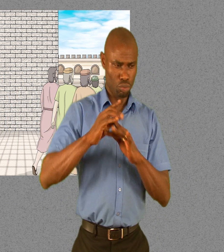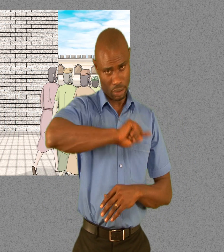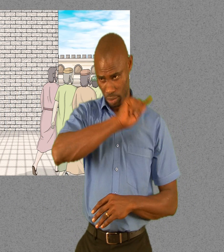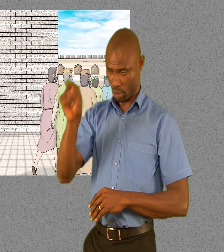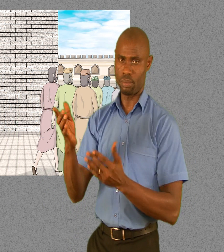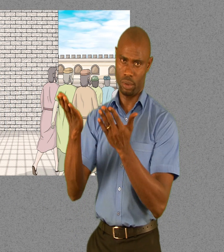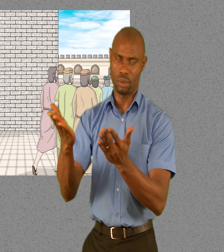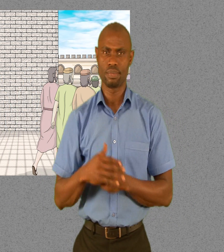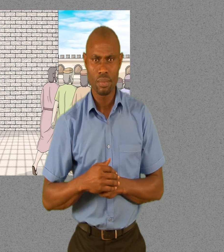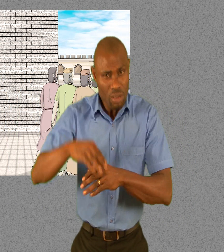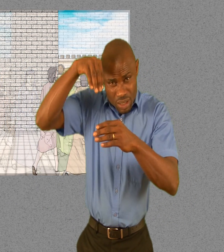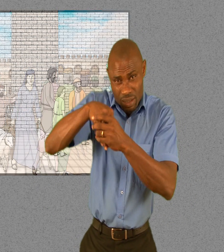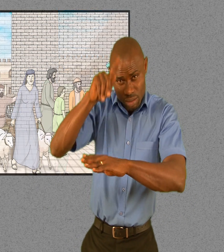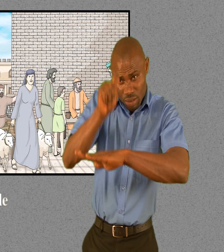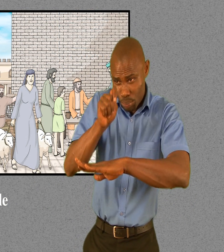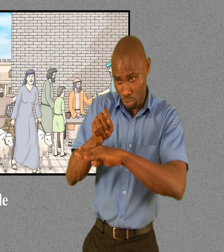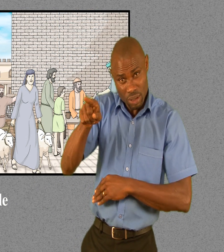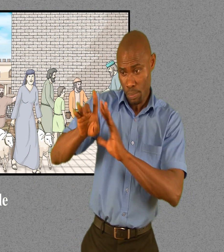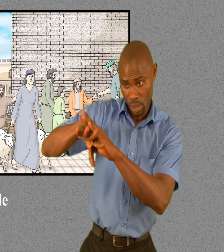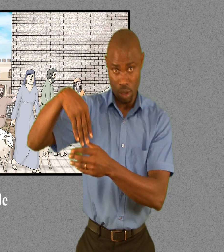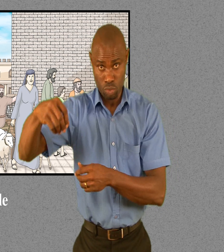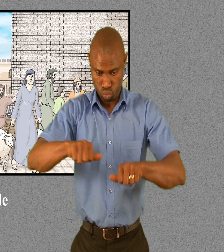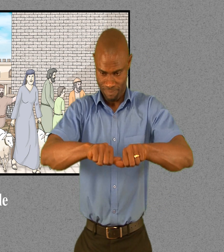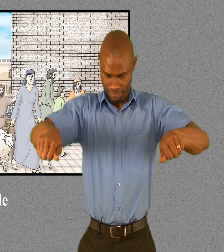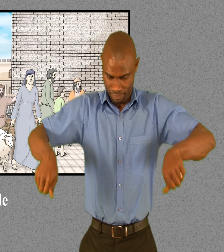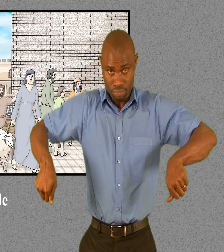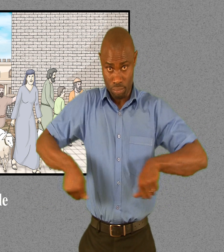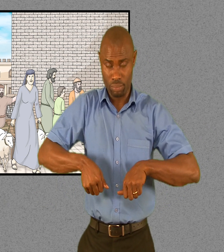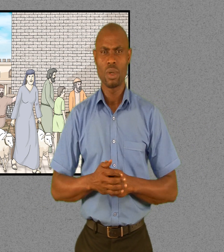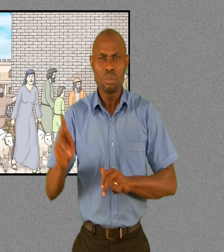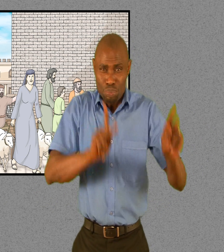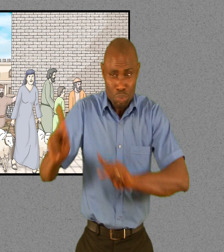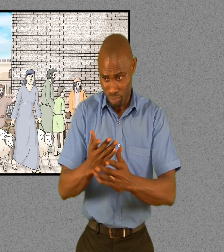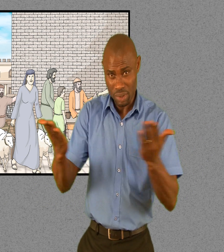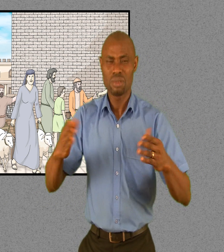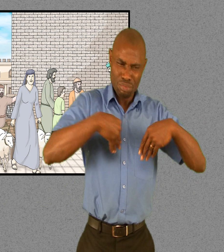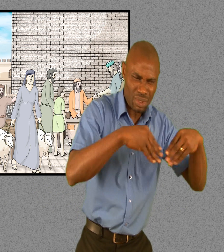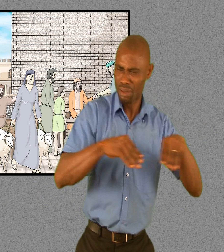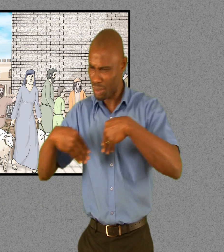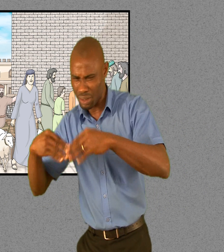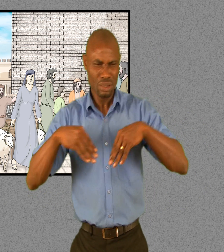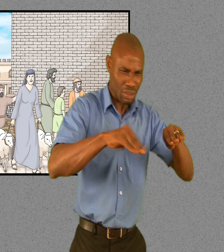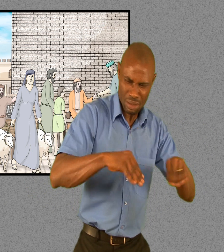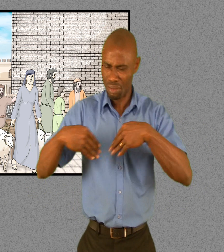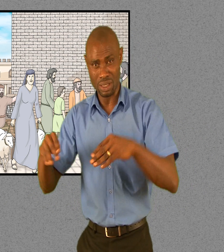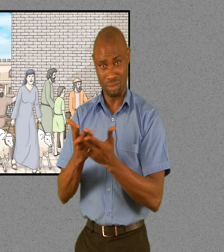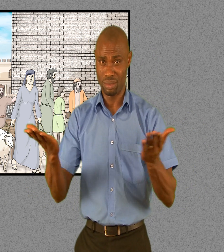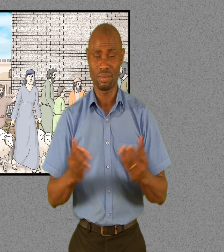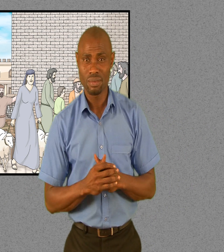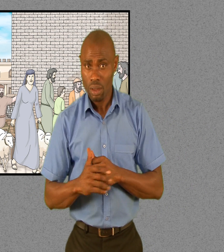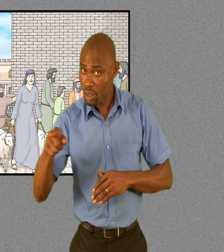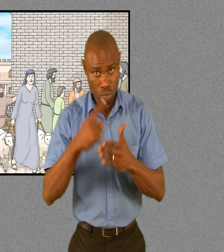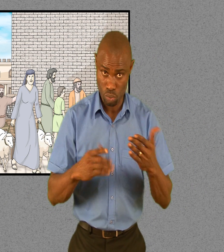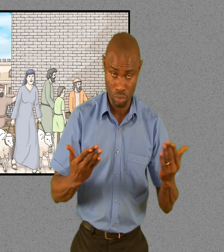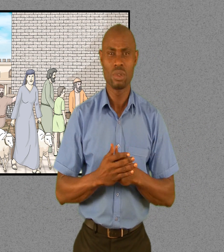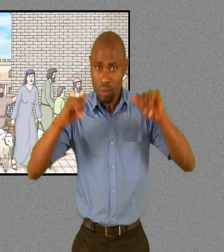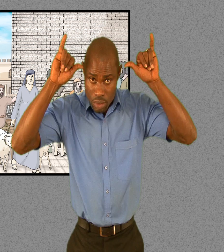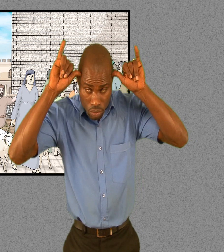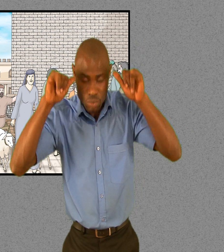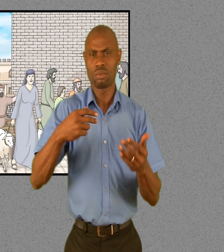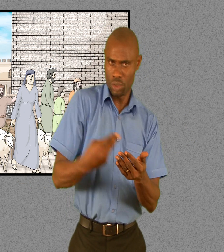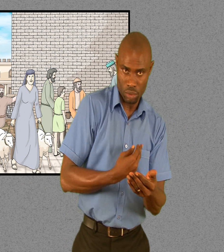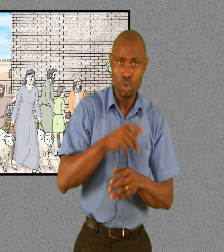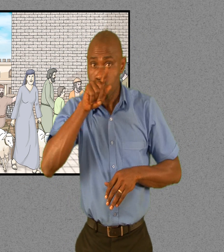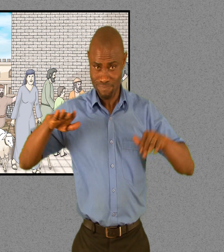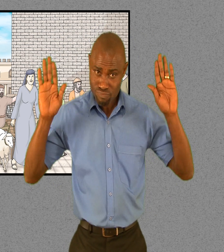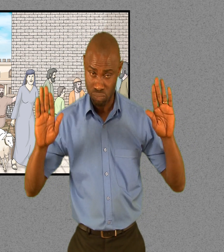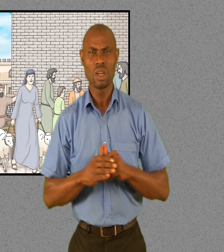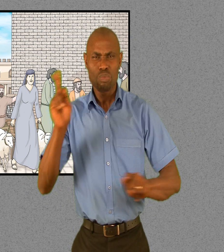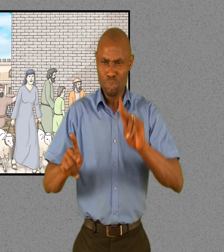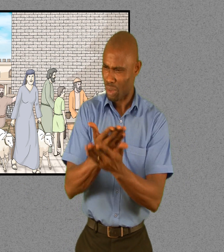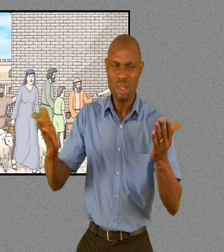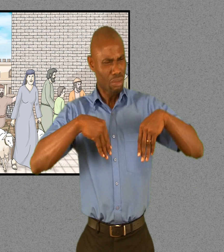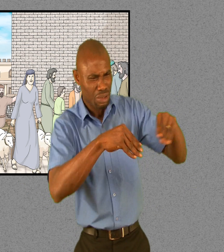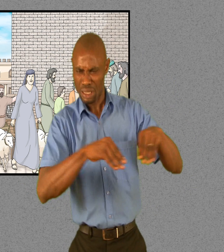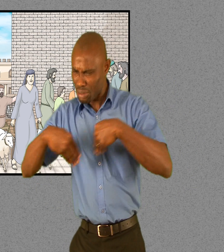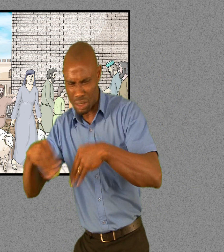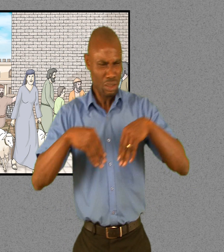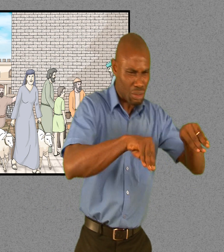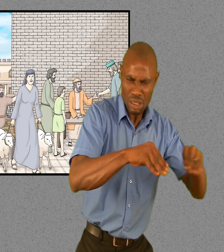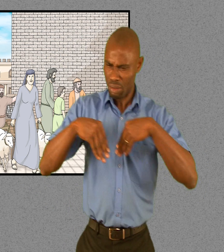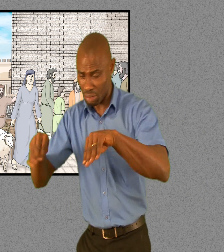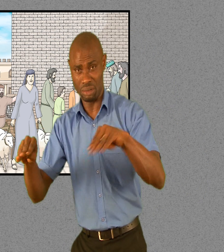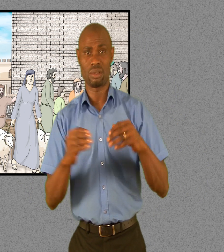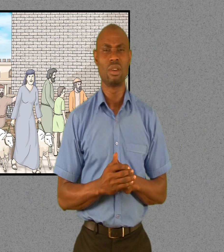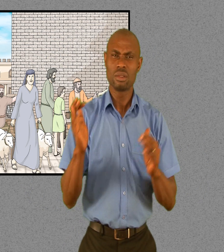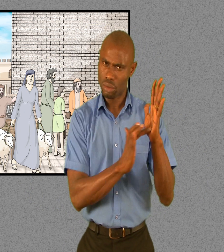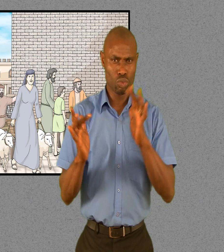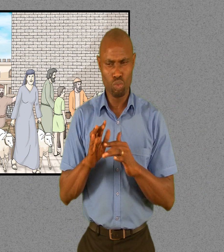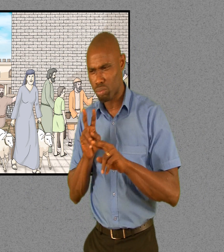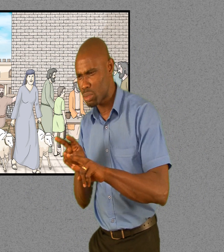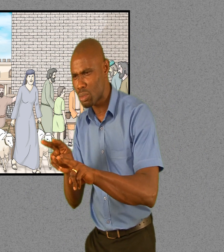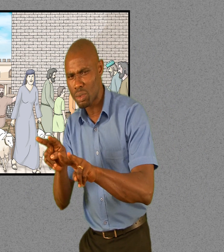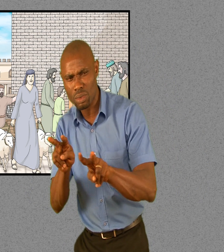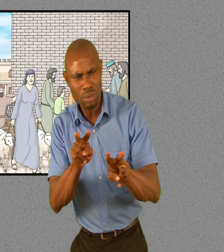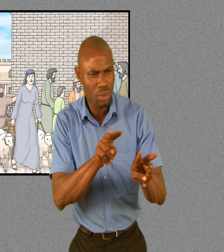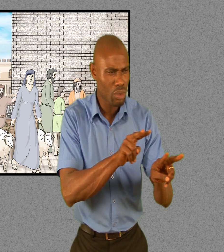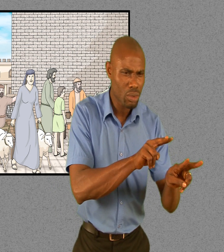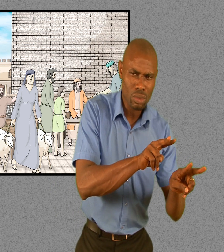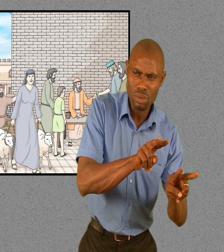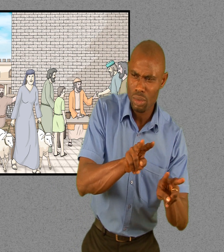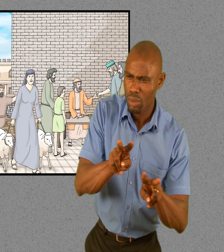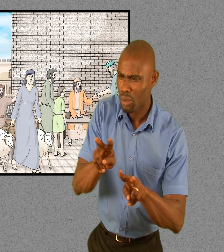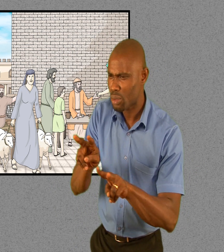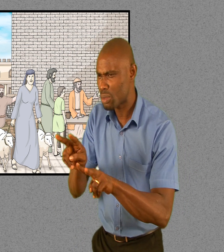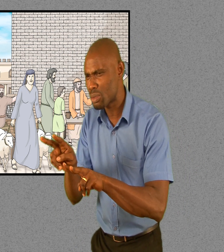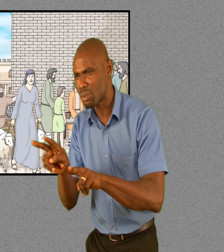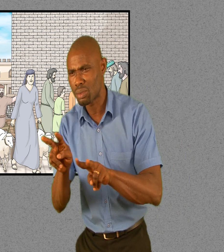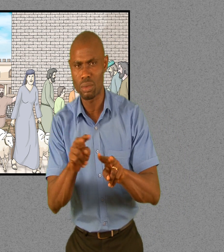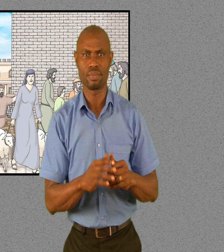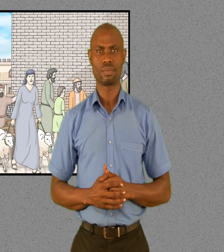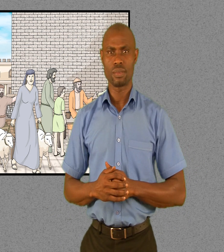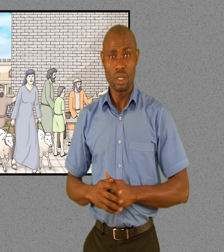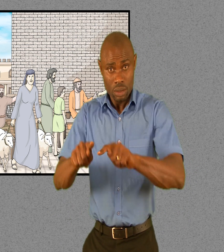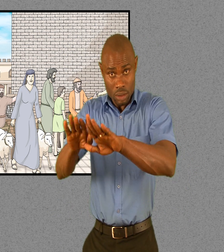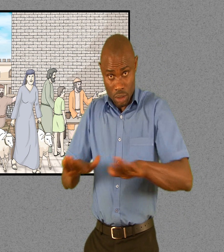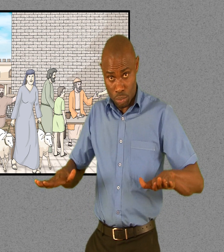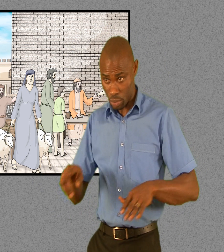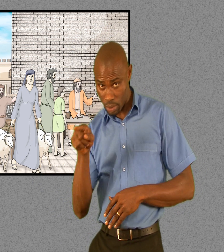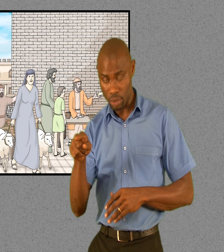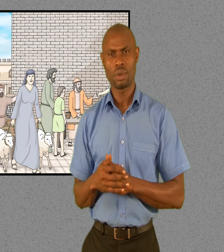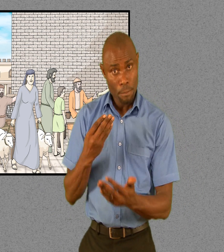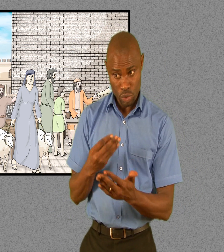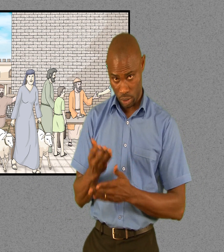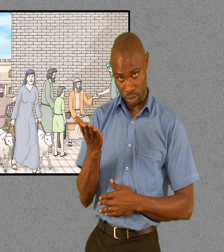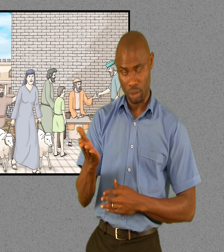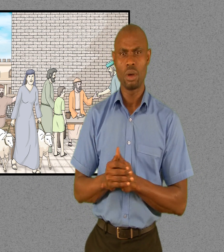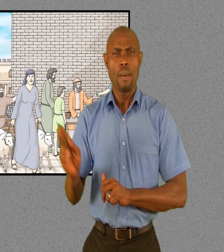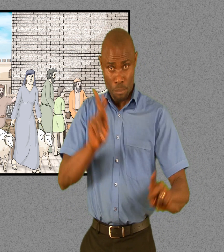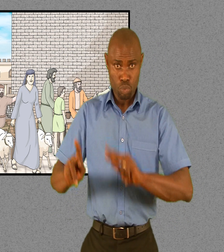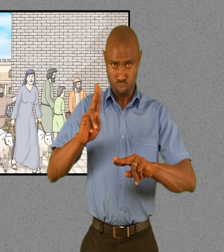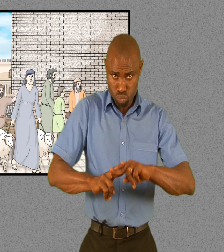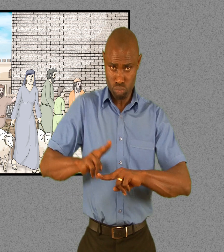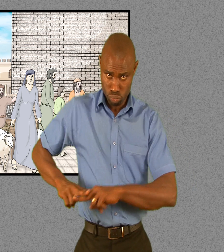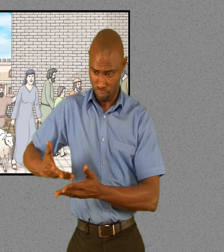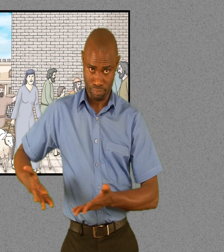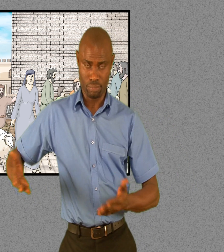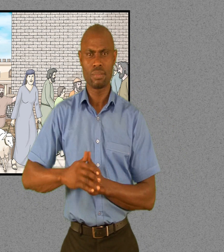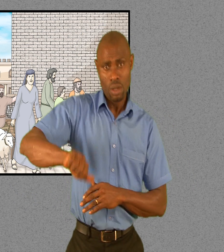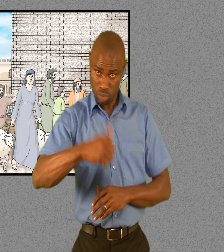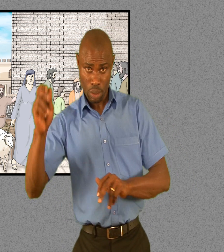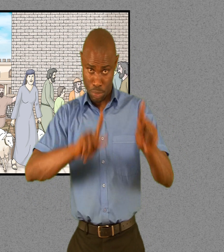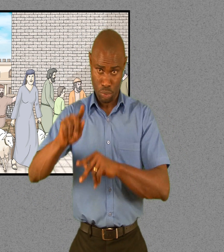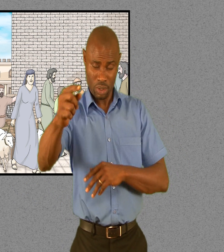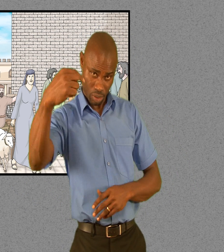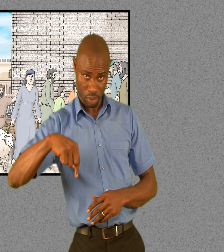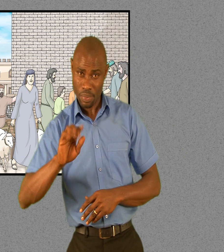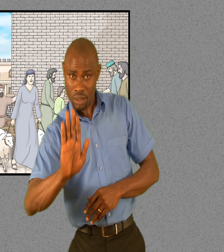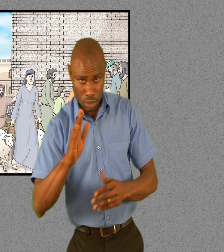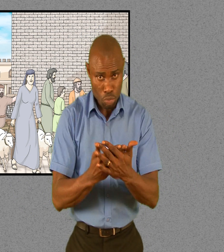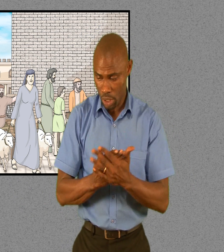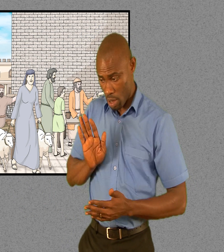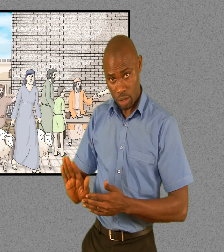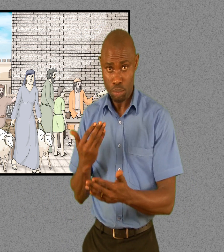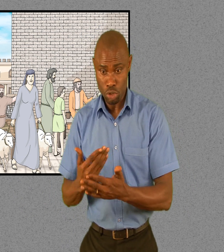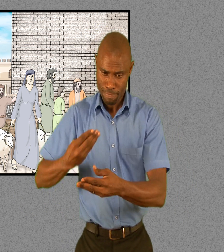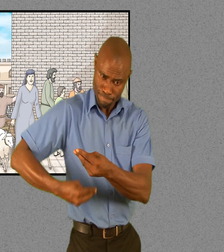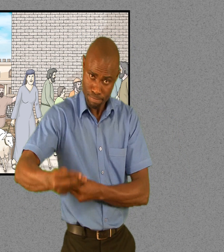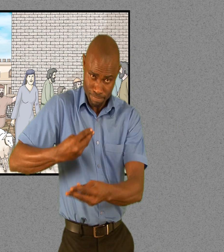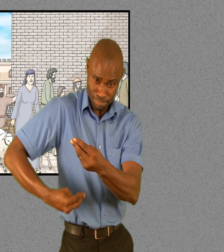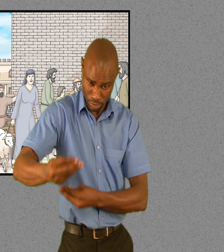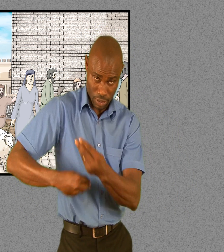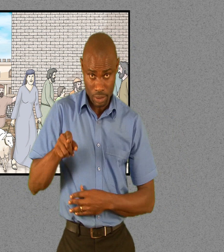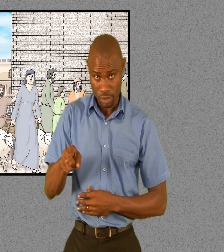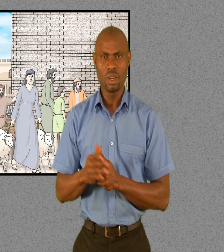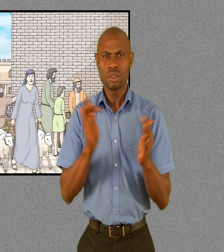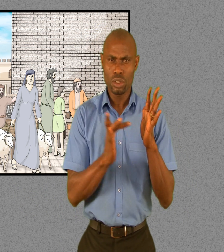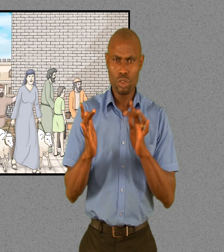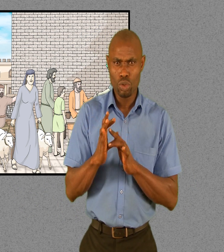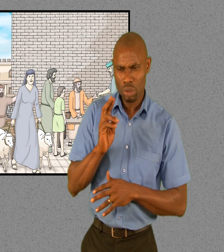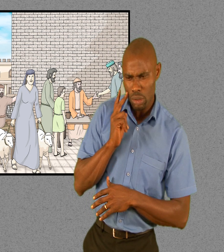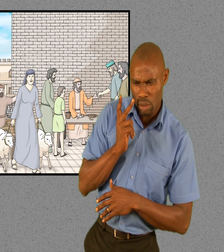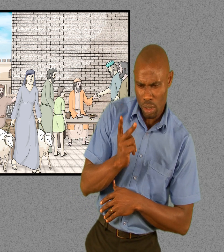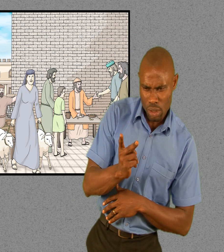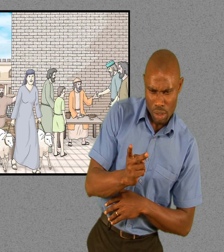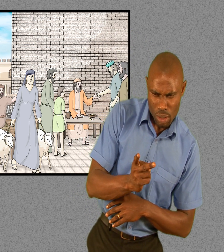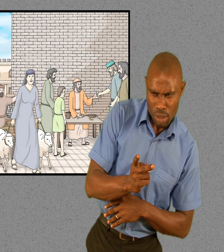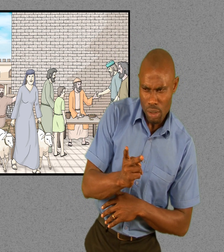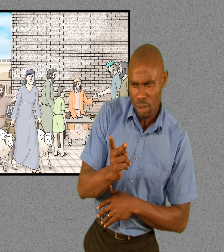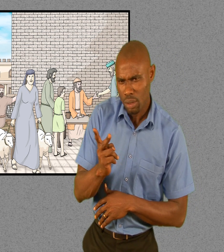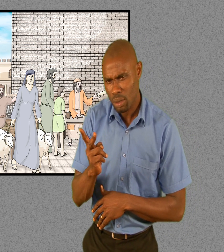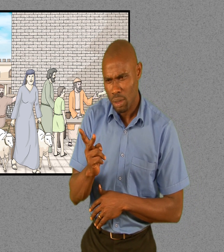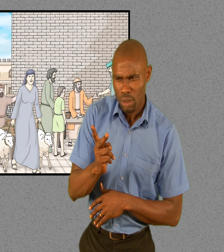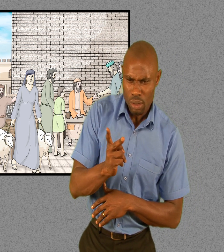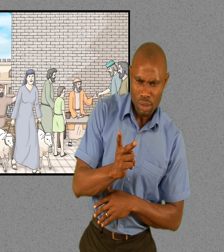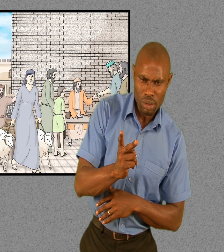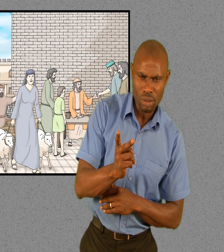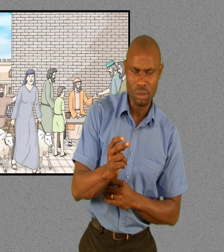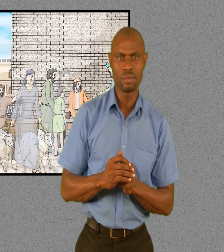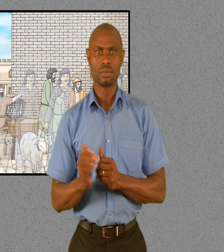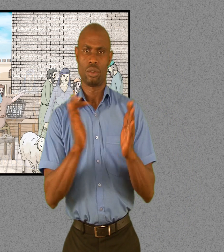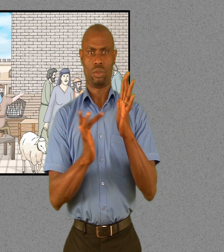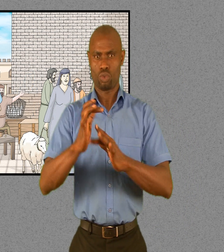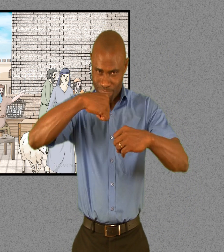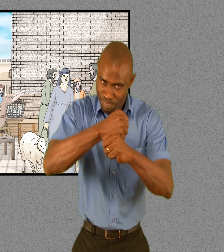In the temple courts He found men selling cattle, sheep, and doves, and money changers seated at their tables.